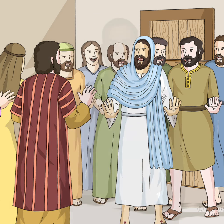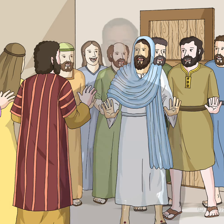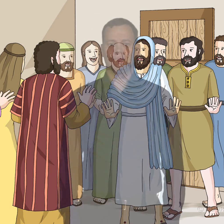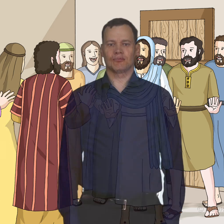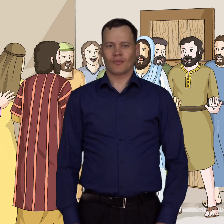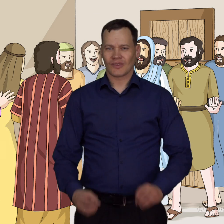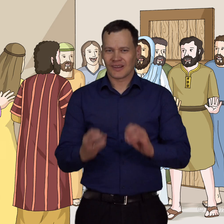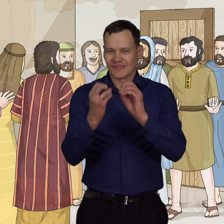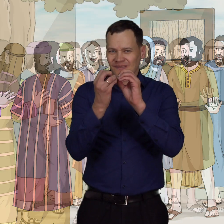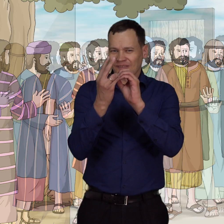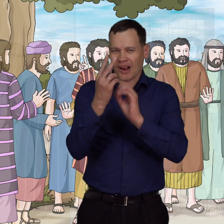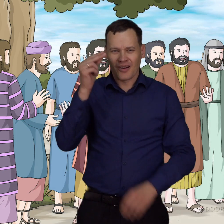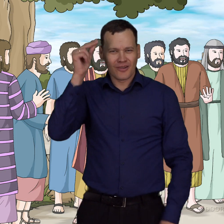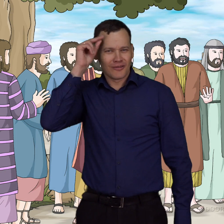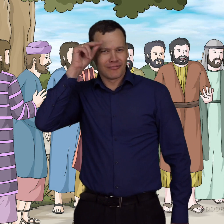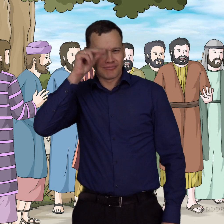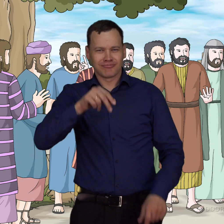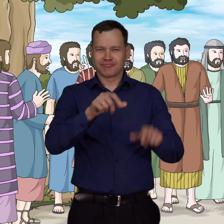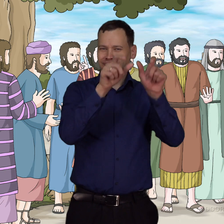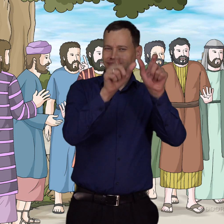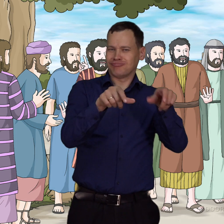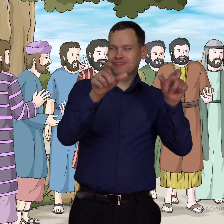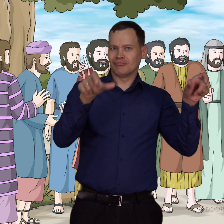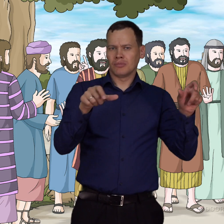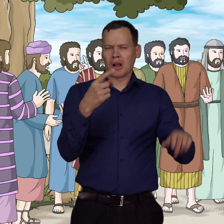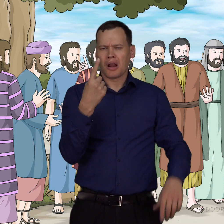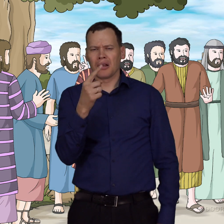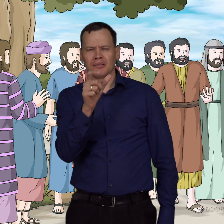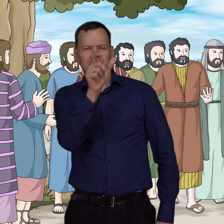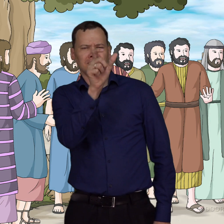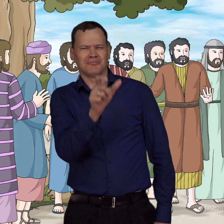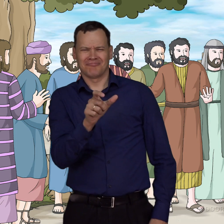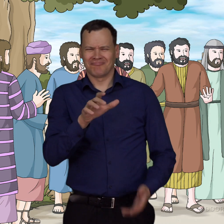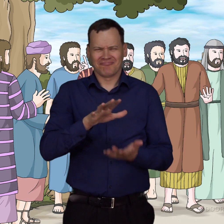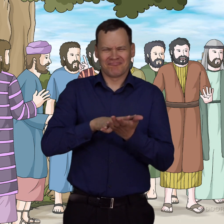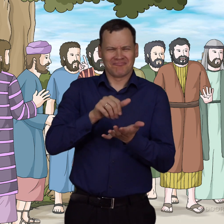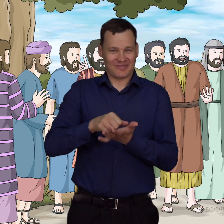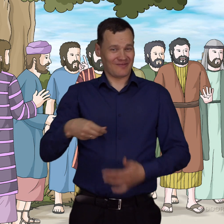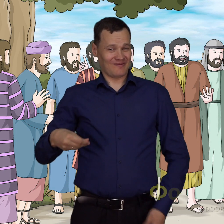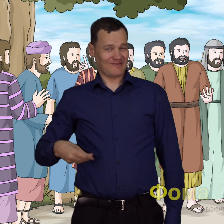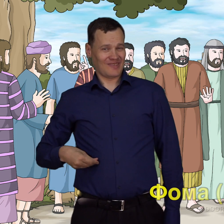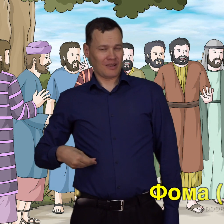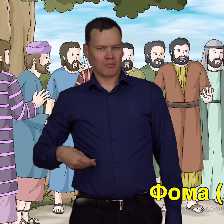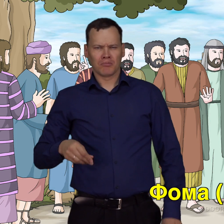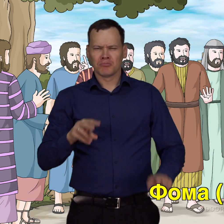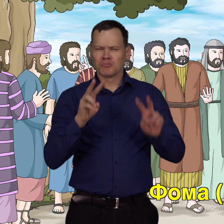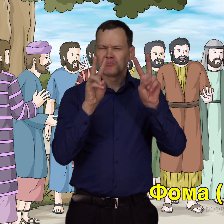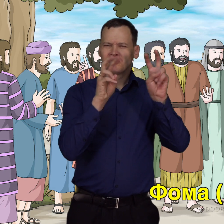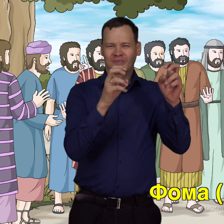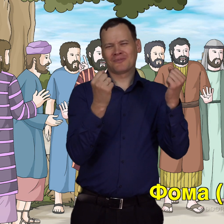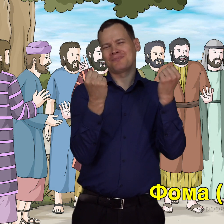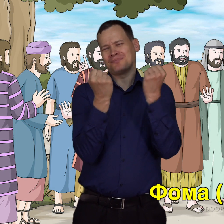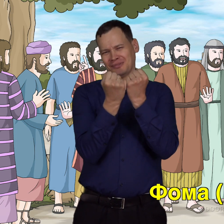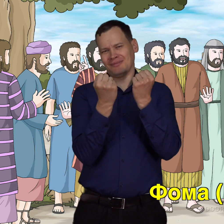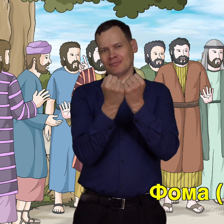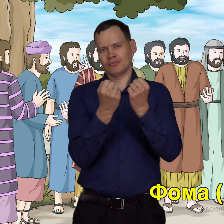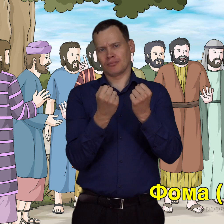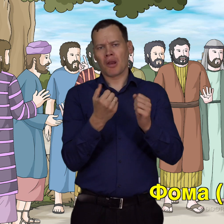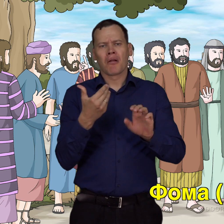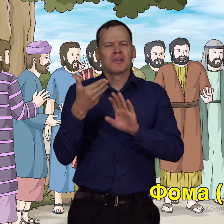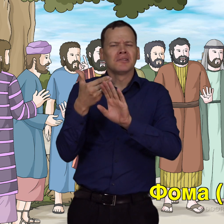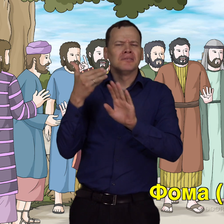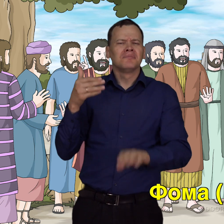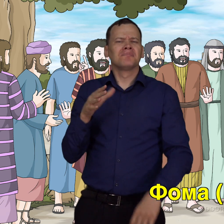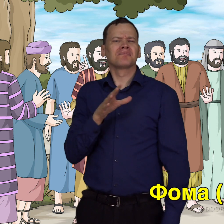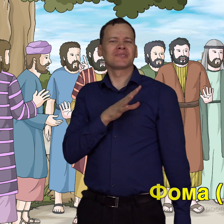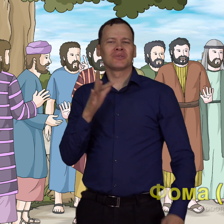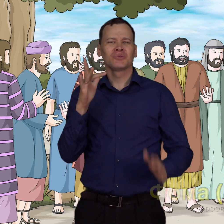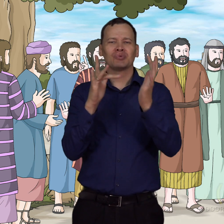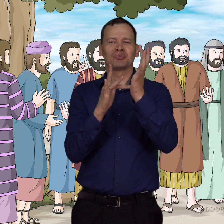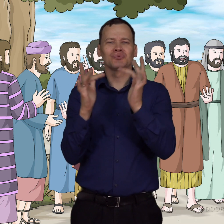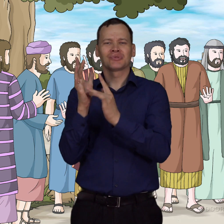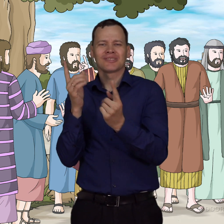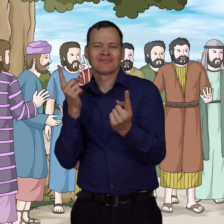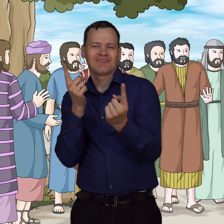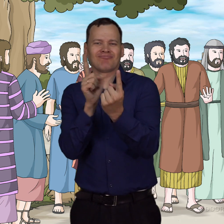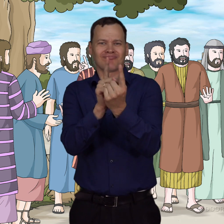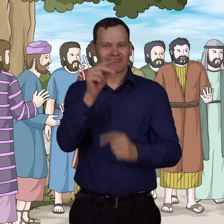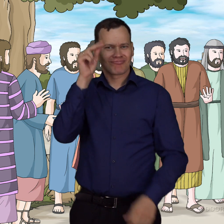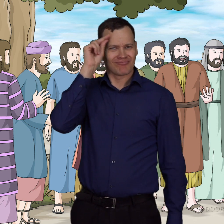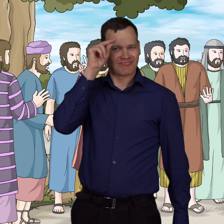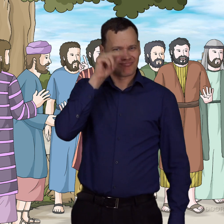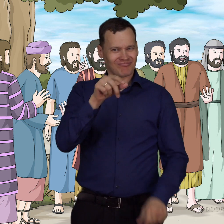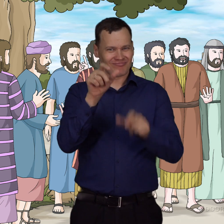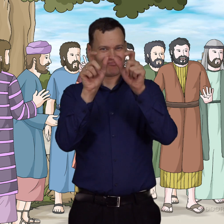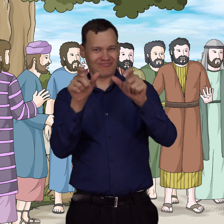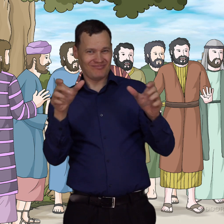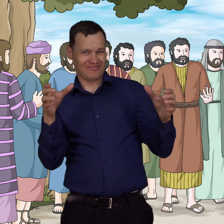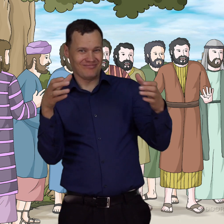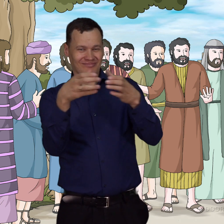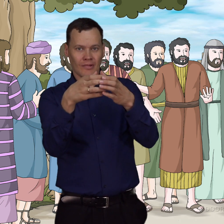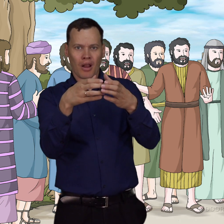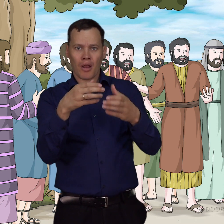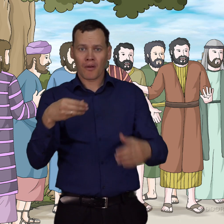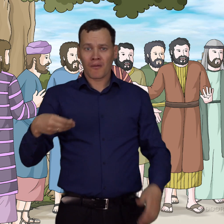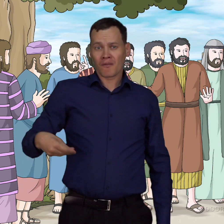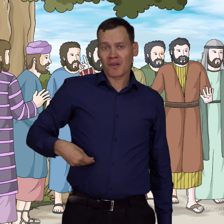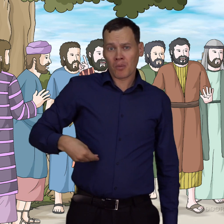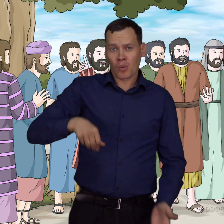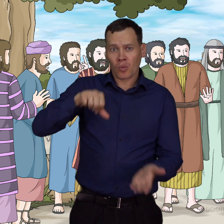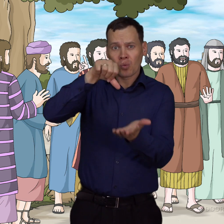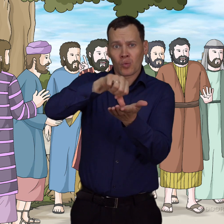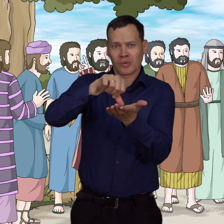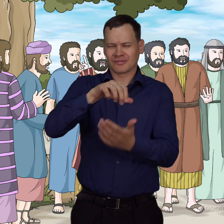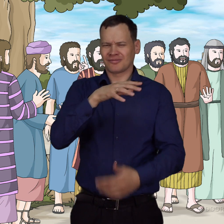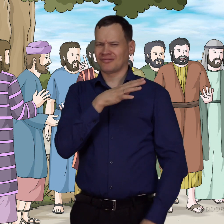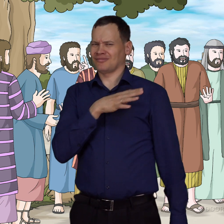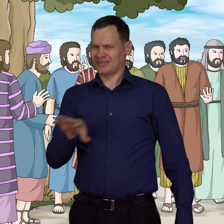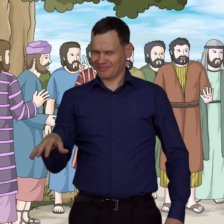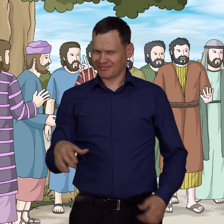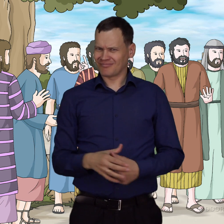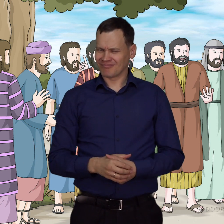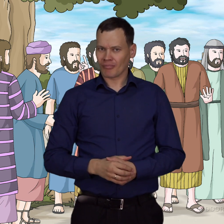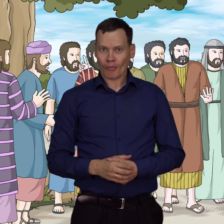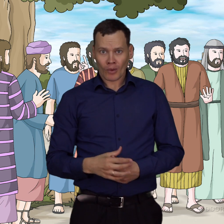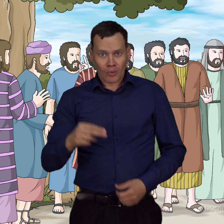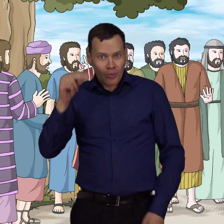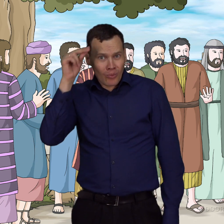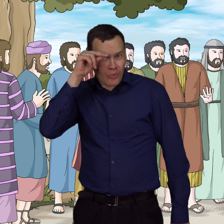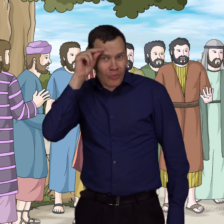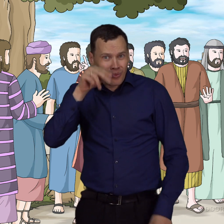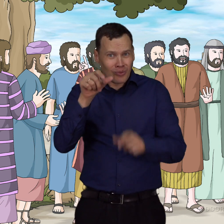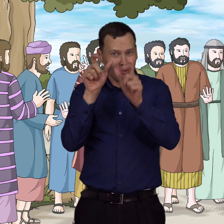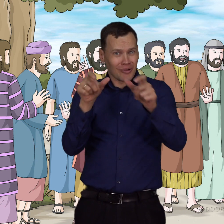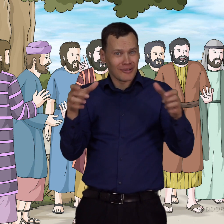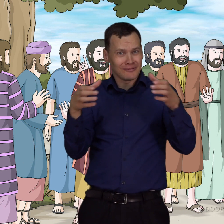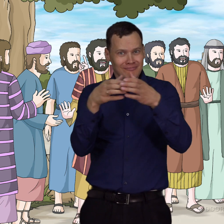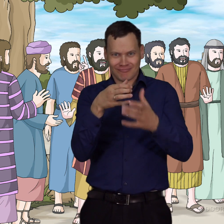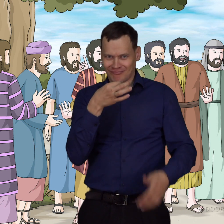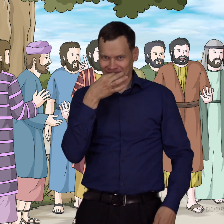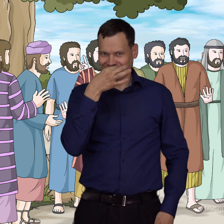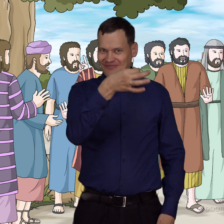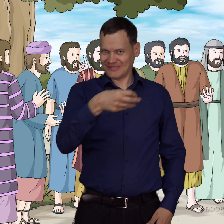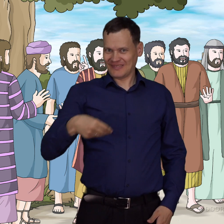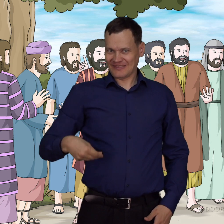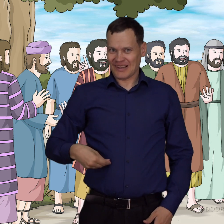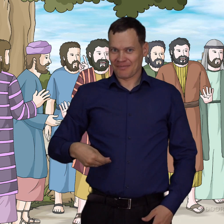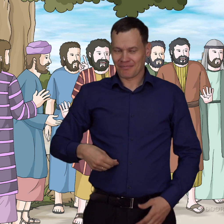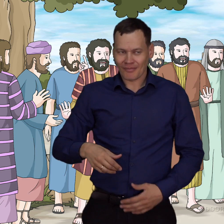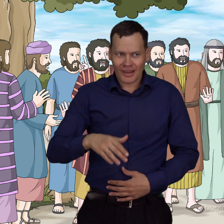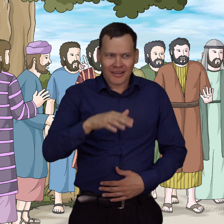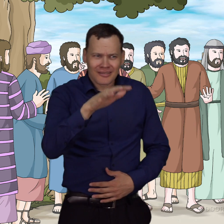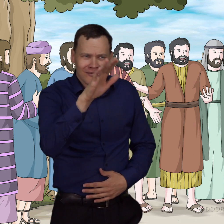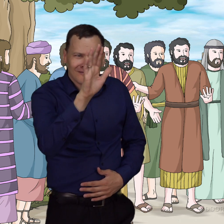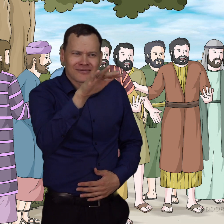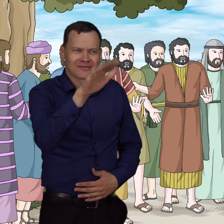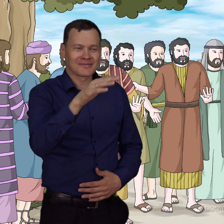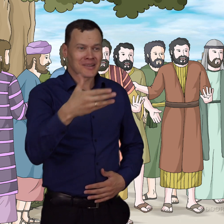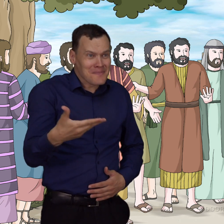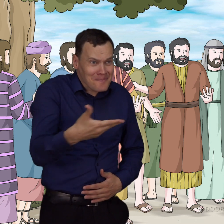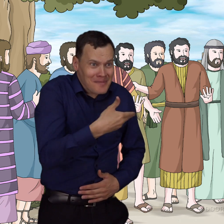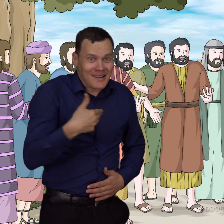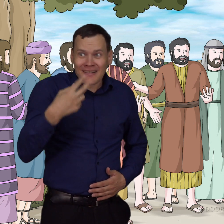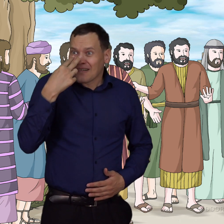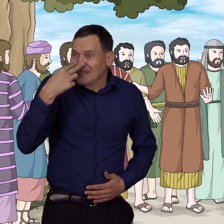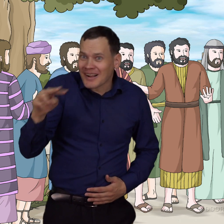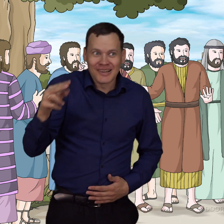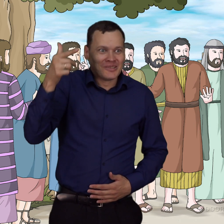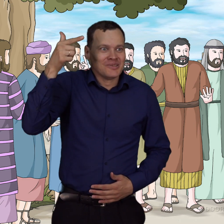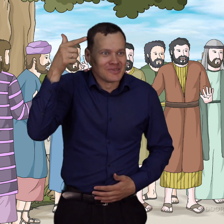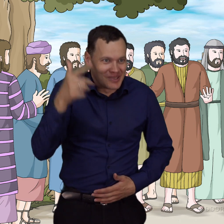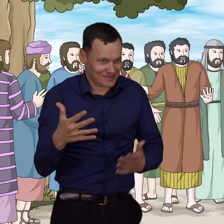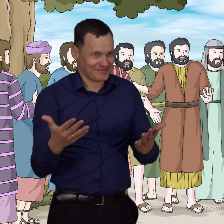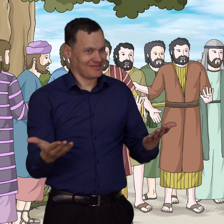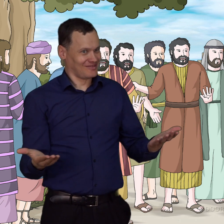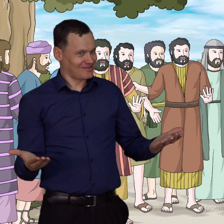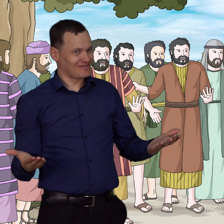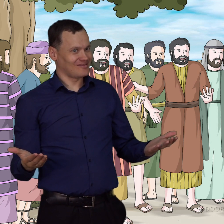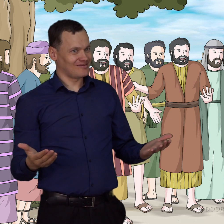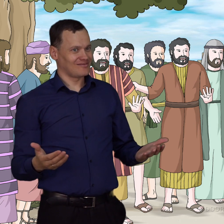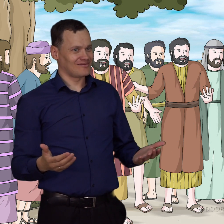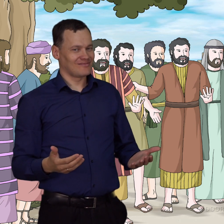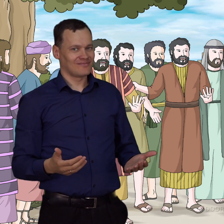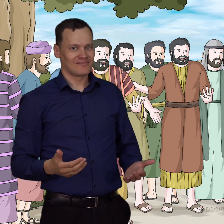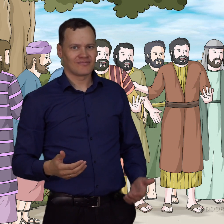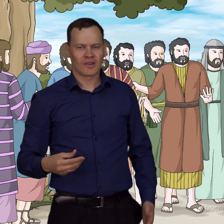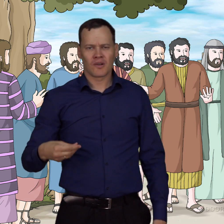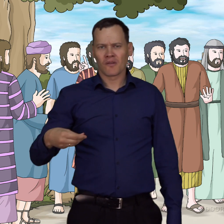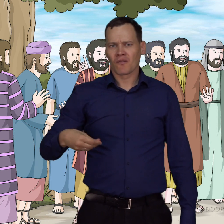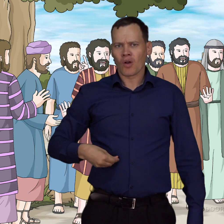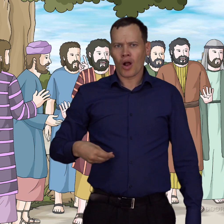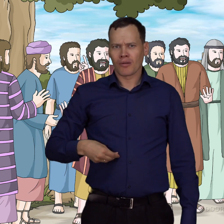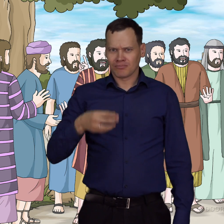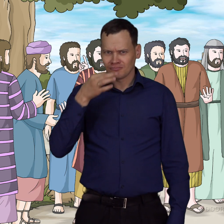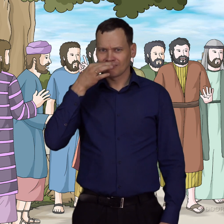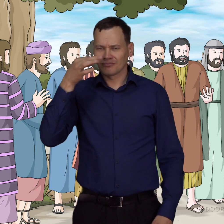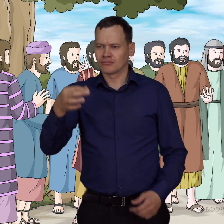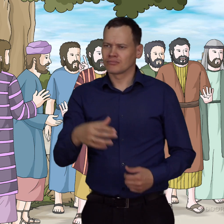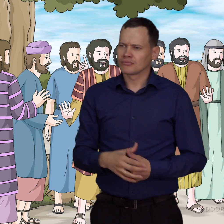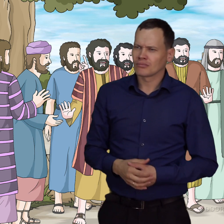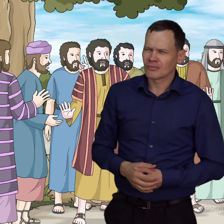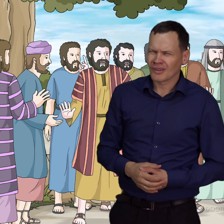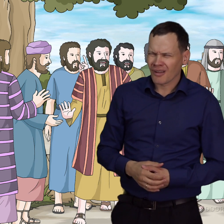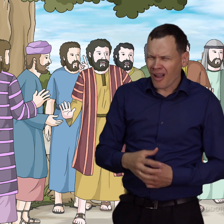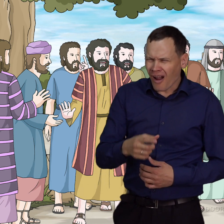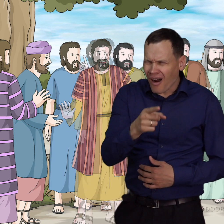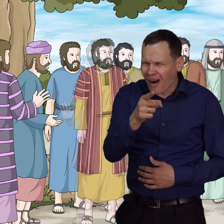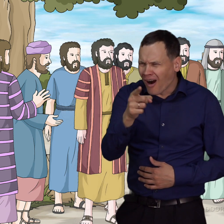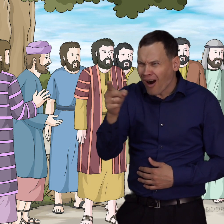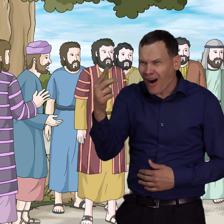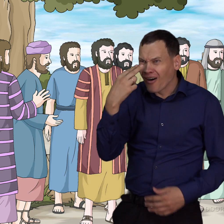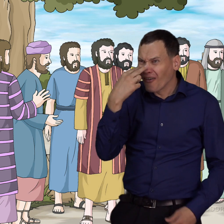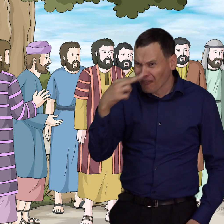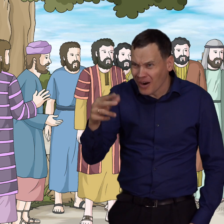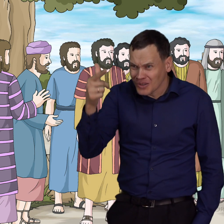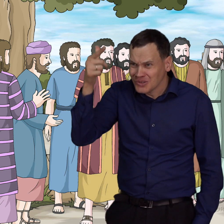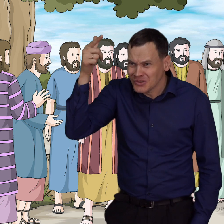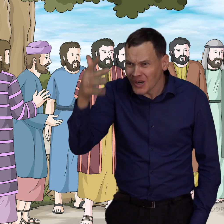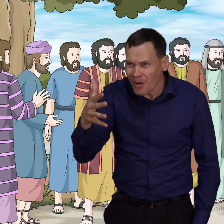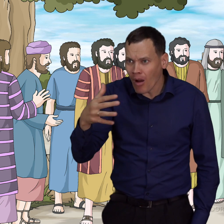Now Thomas called Didymus, one of the Twelve, was not with the disciples when Jesus came.